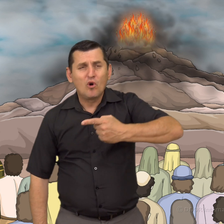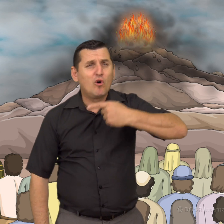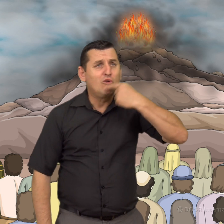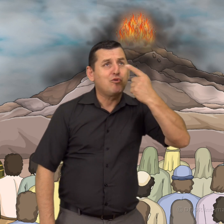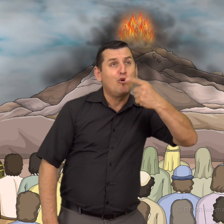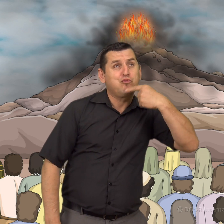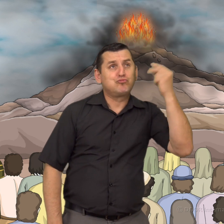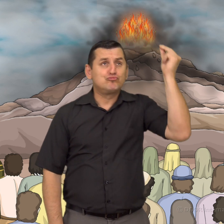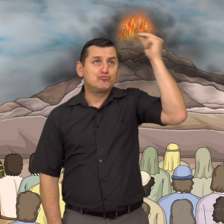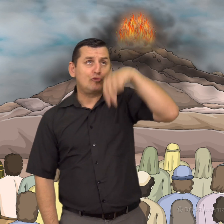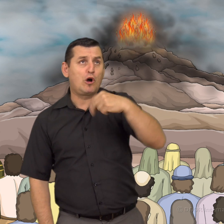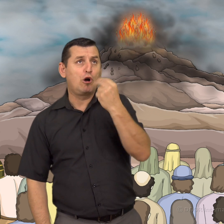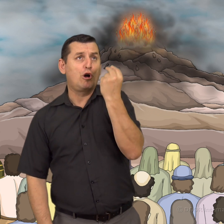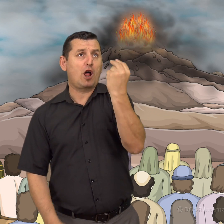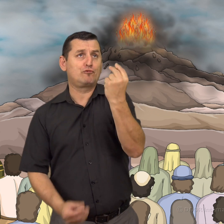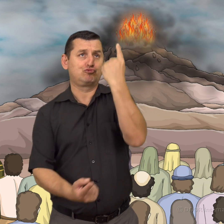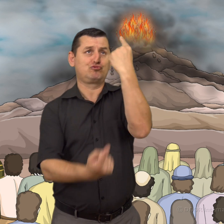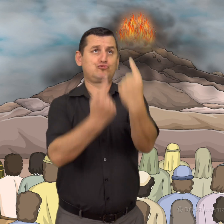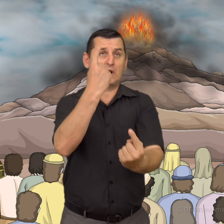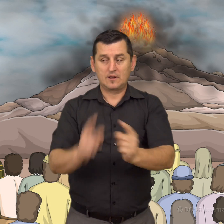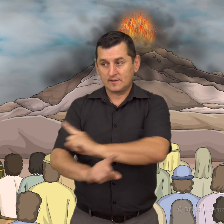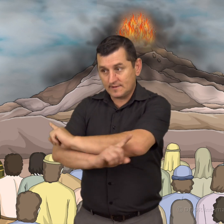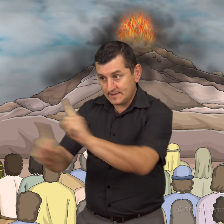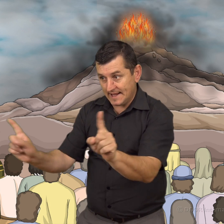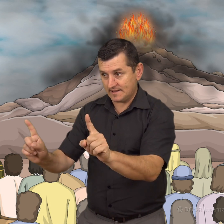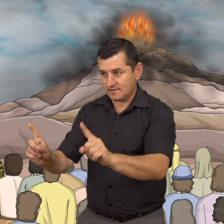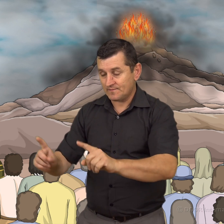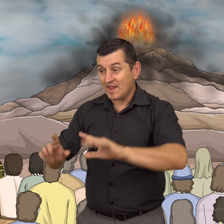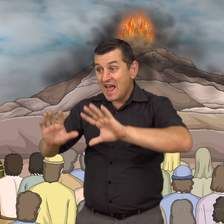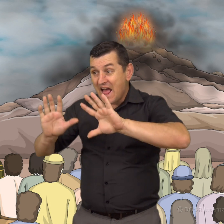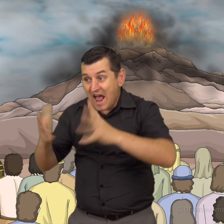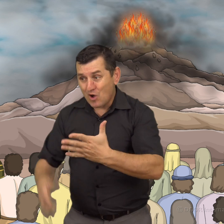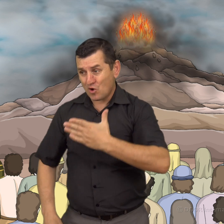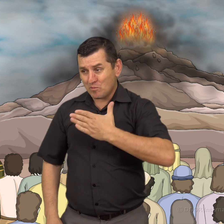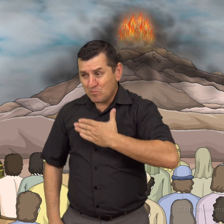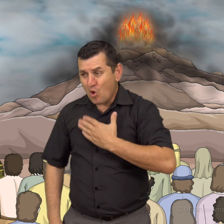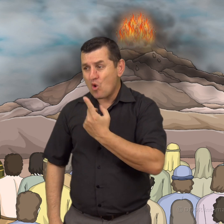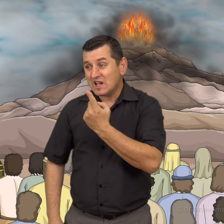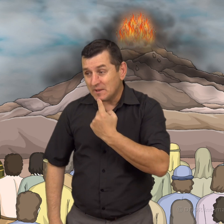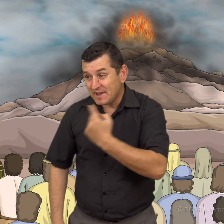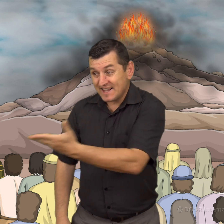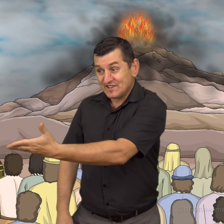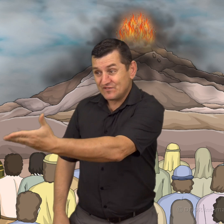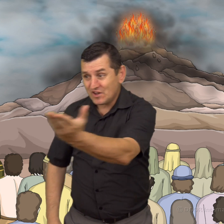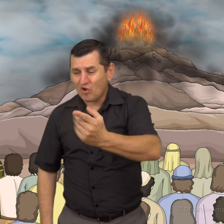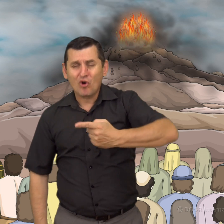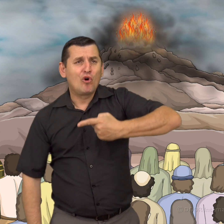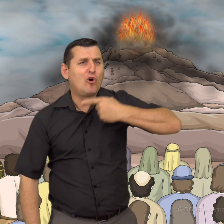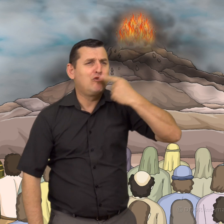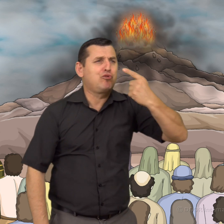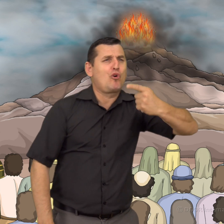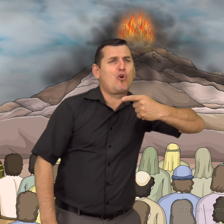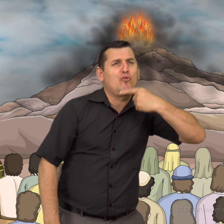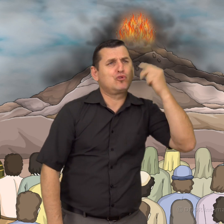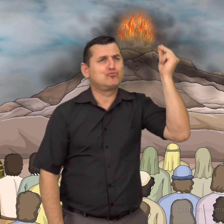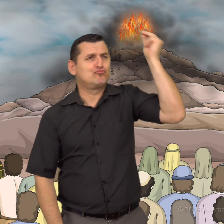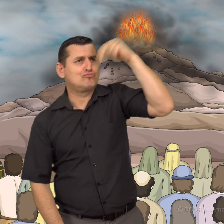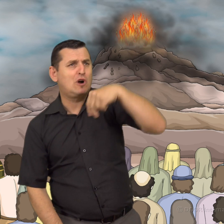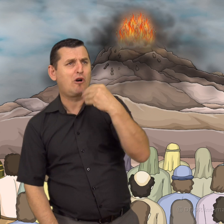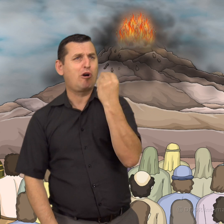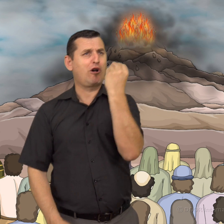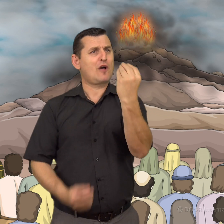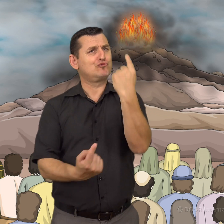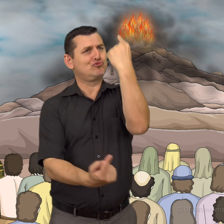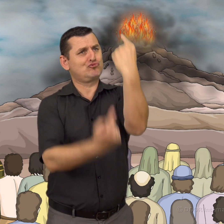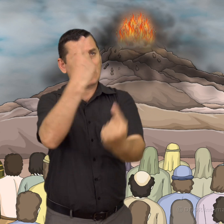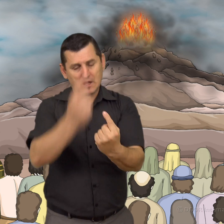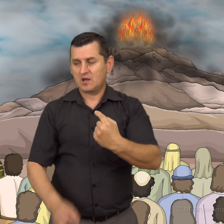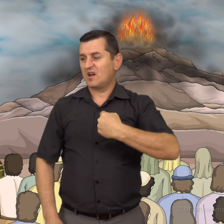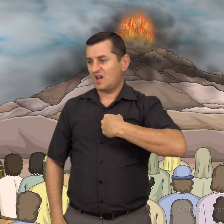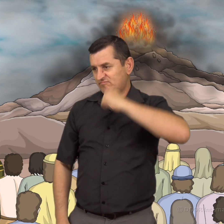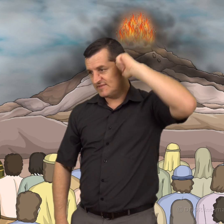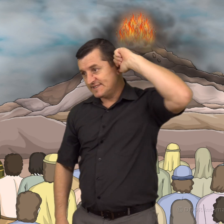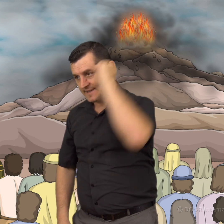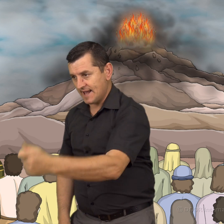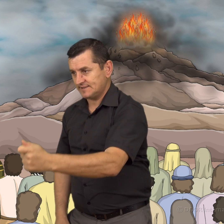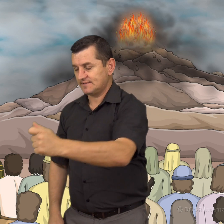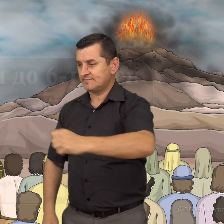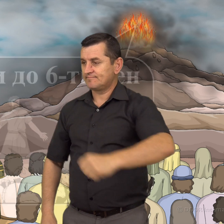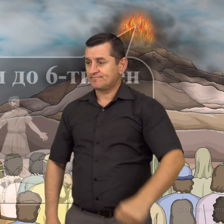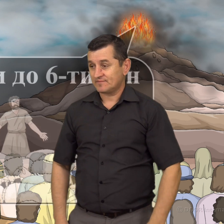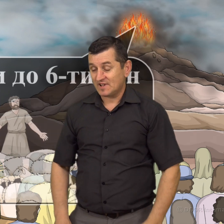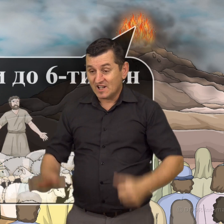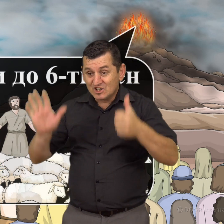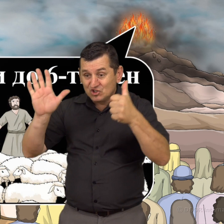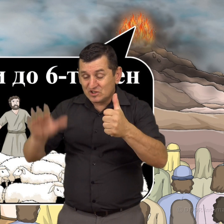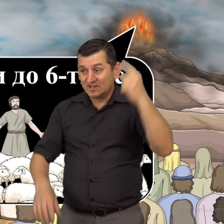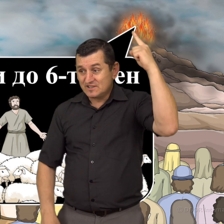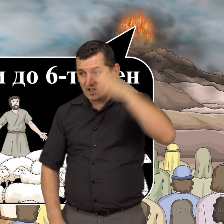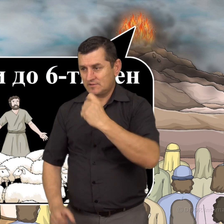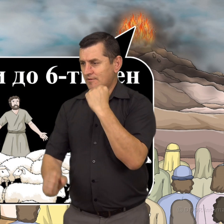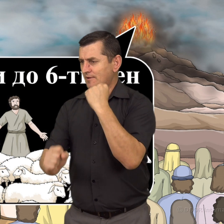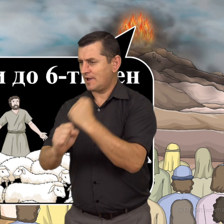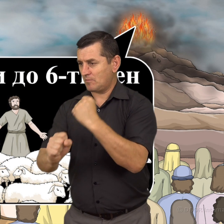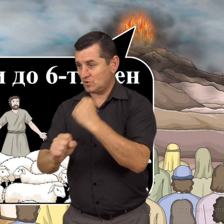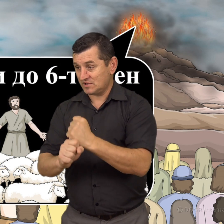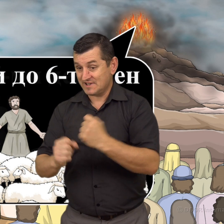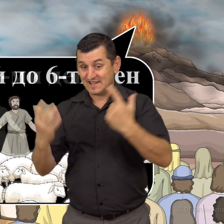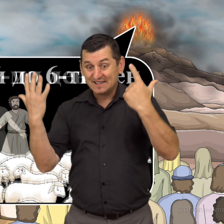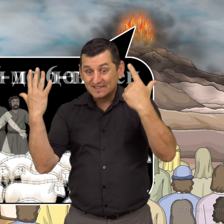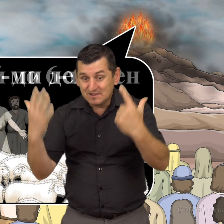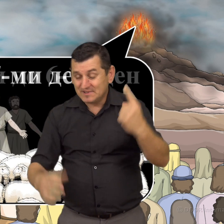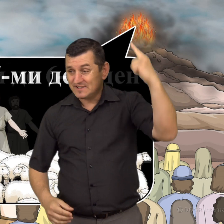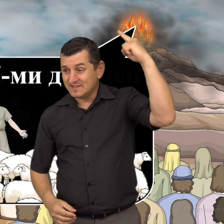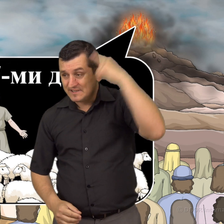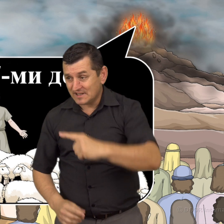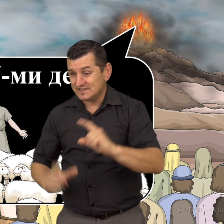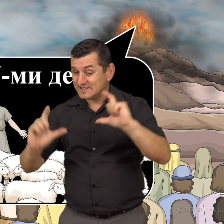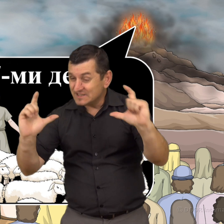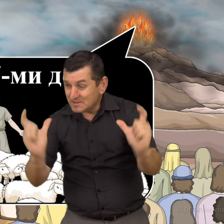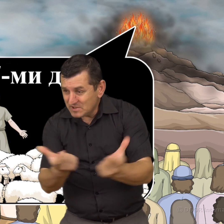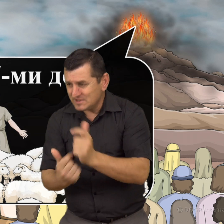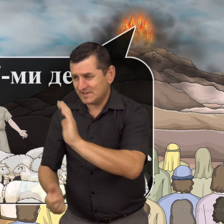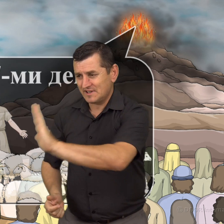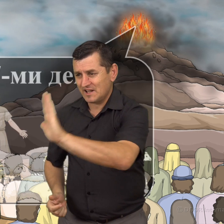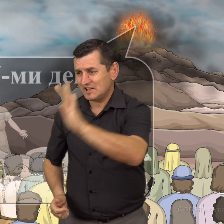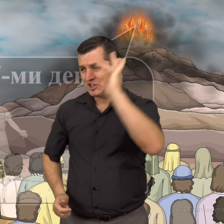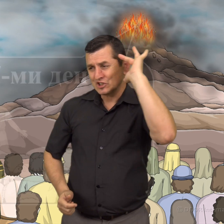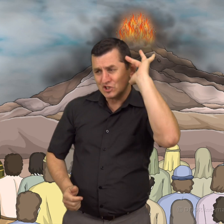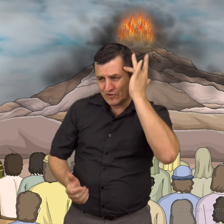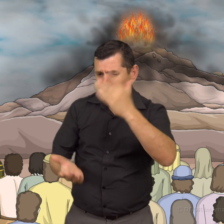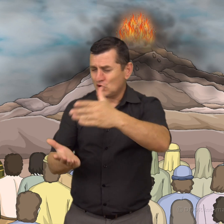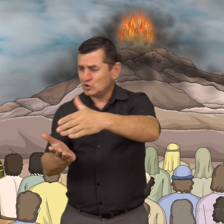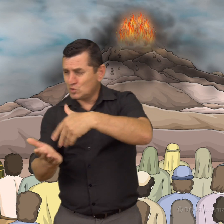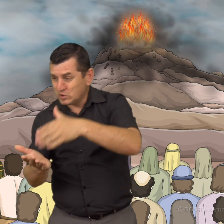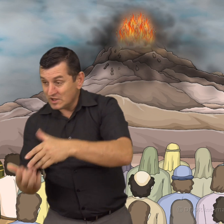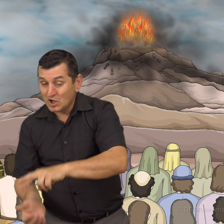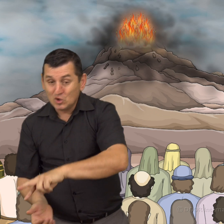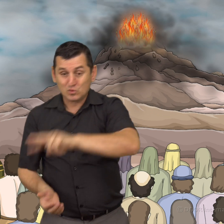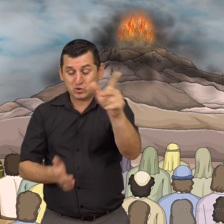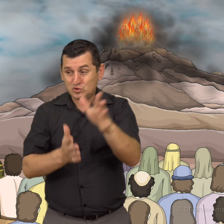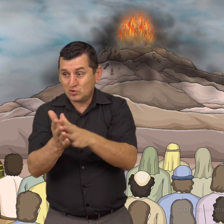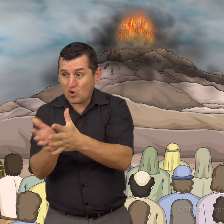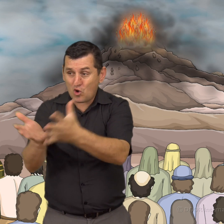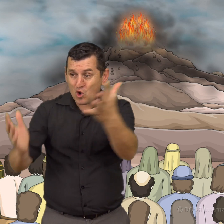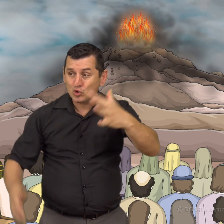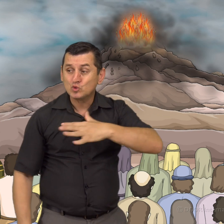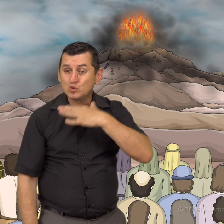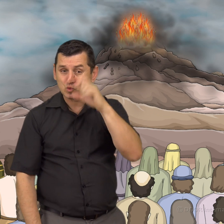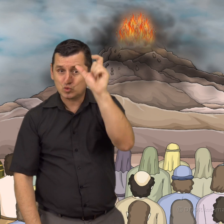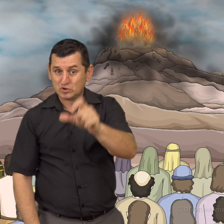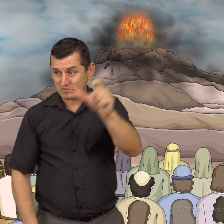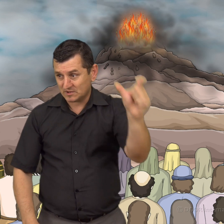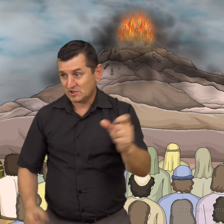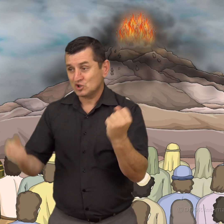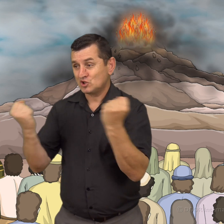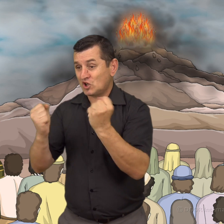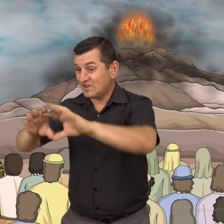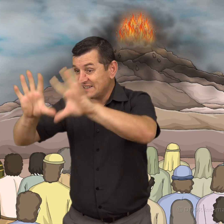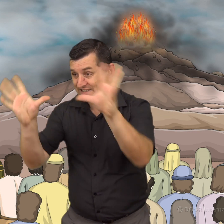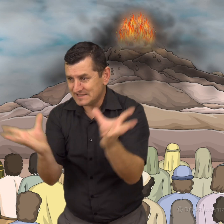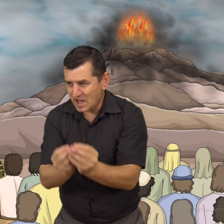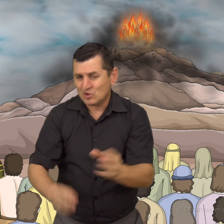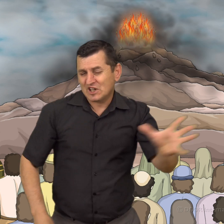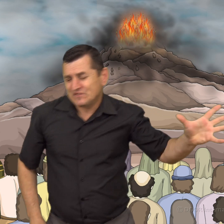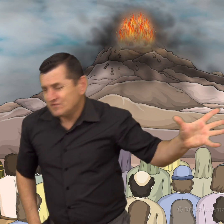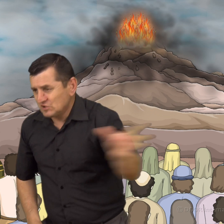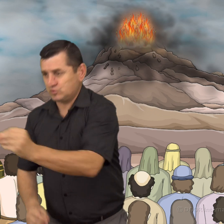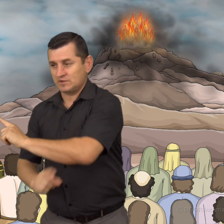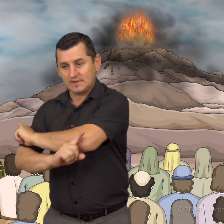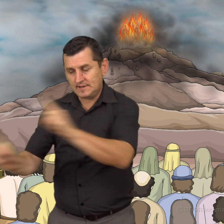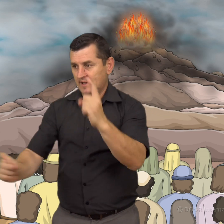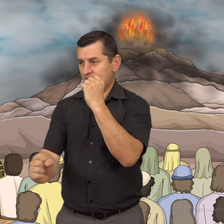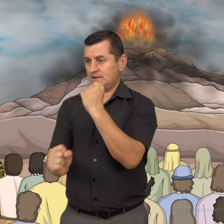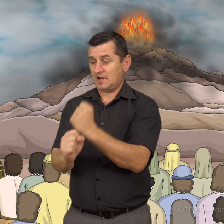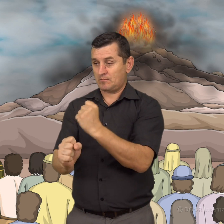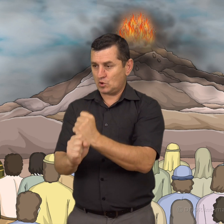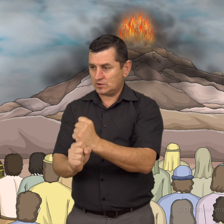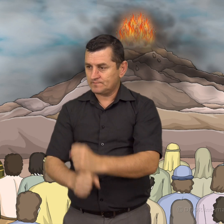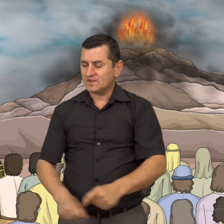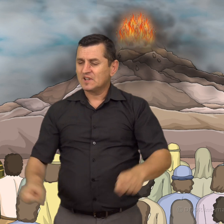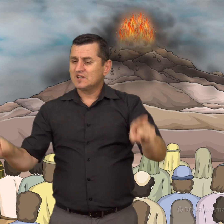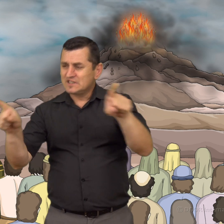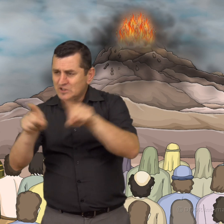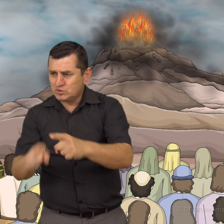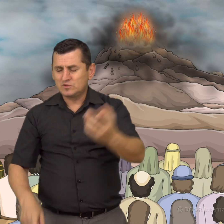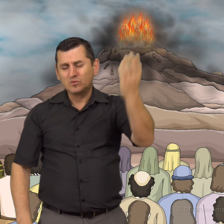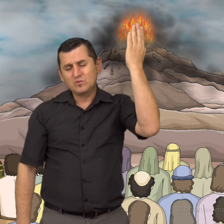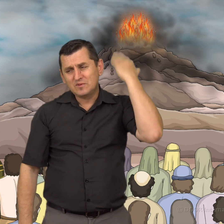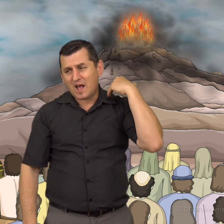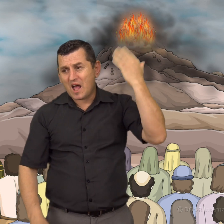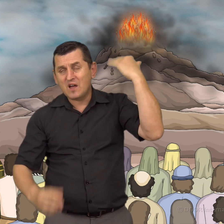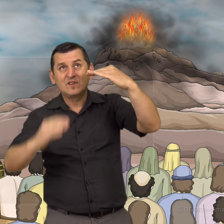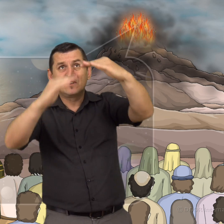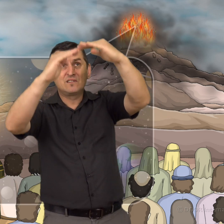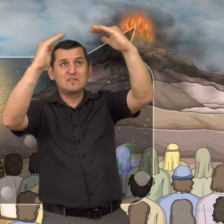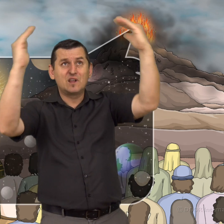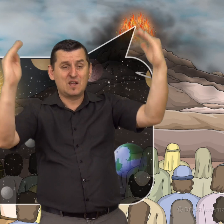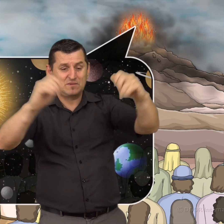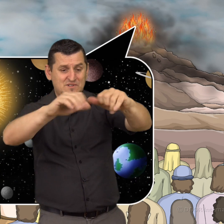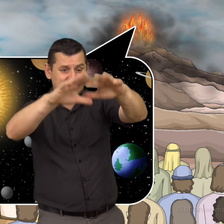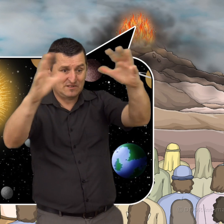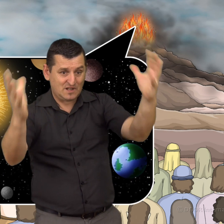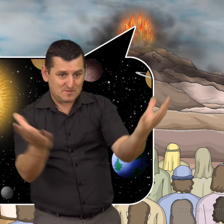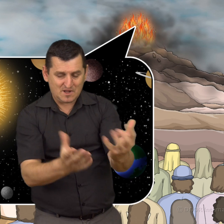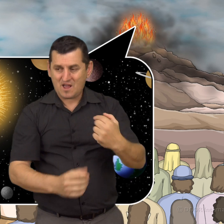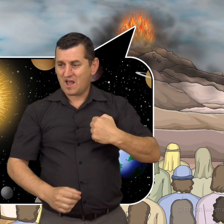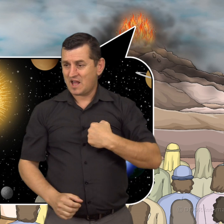Six days you shall labor and do all your work, but the seventh day is a Sabbath to the LORD your God, on which you must not do any work—neither you, nor your son or daughter, nor your manservant or maidservant or livestock, nor the foreigner within your gates.